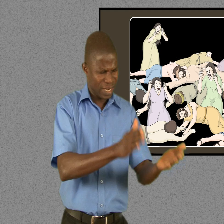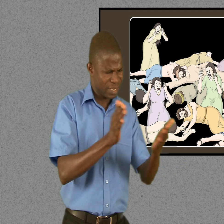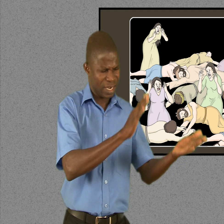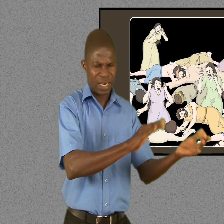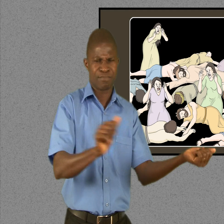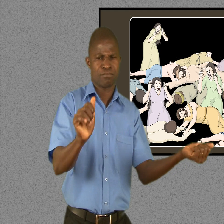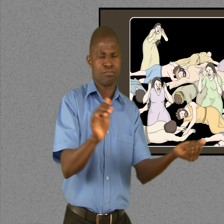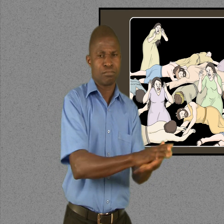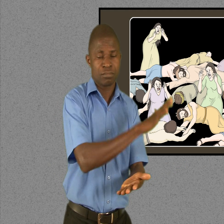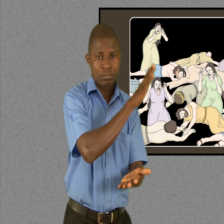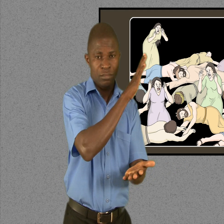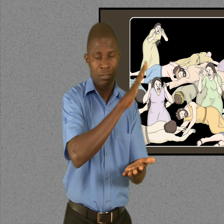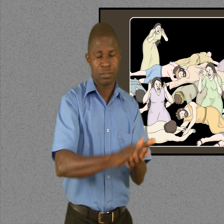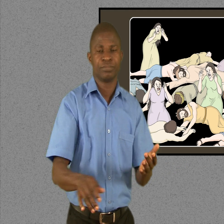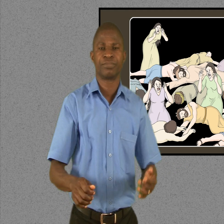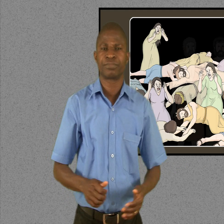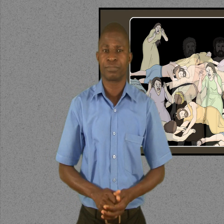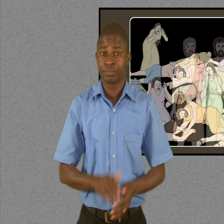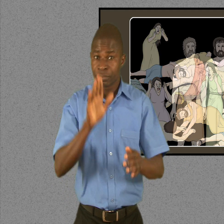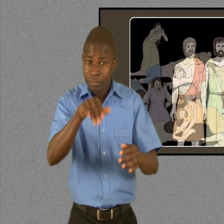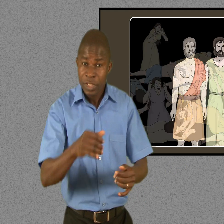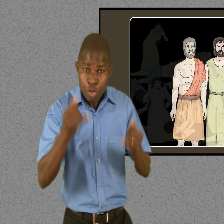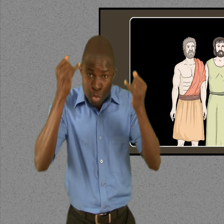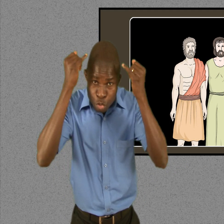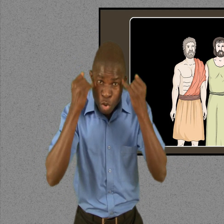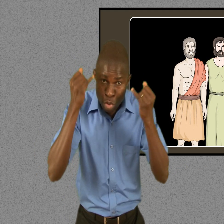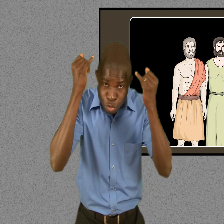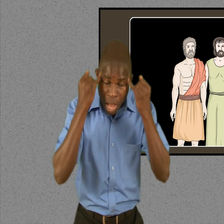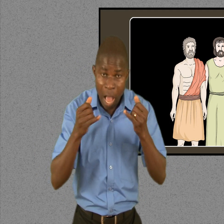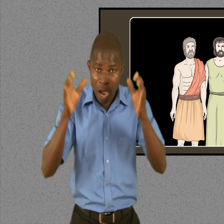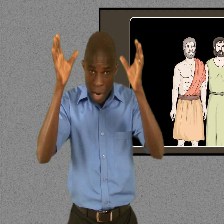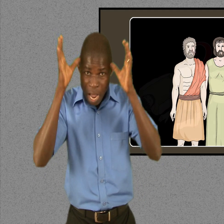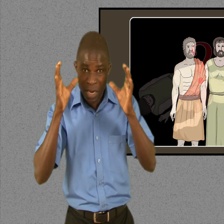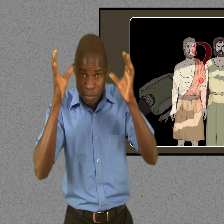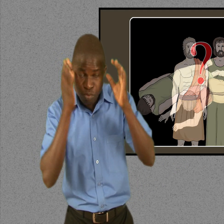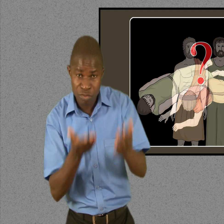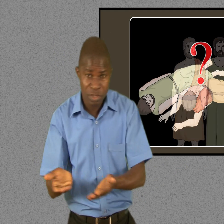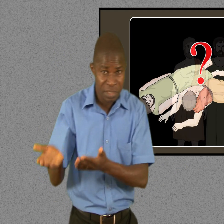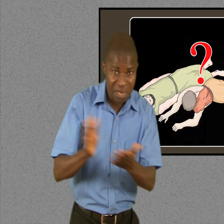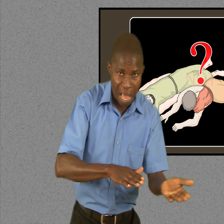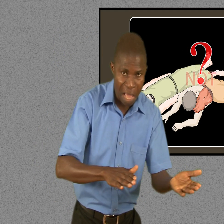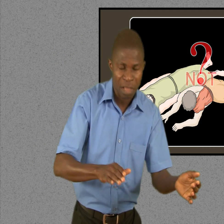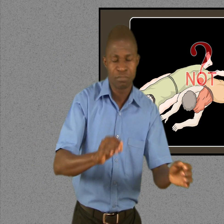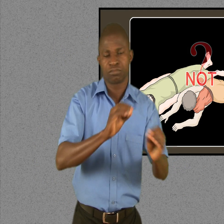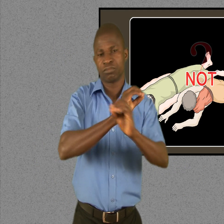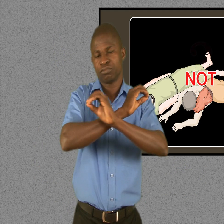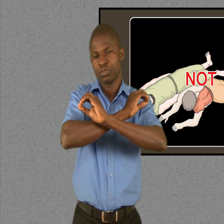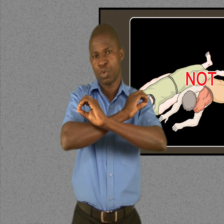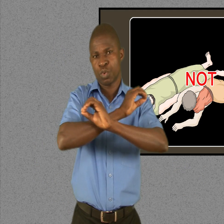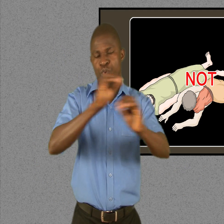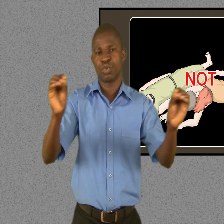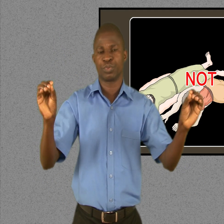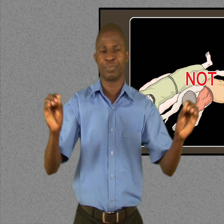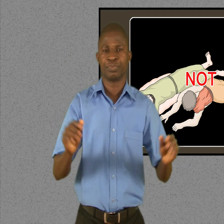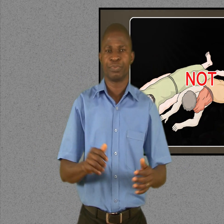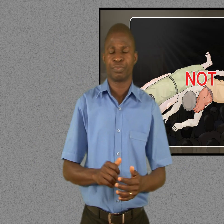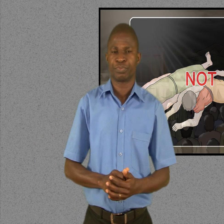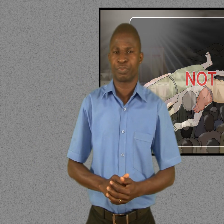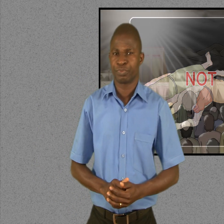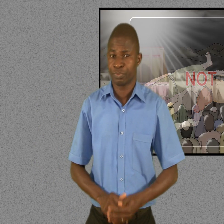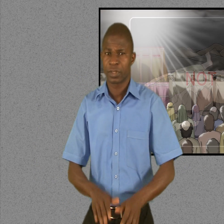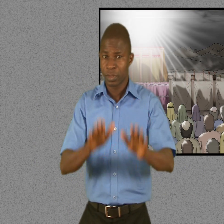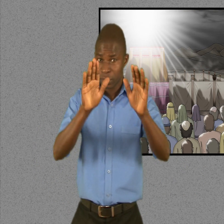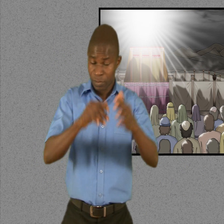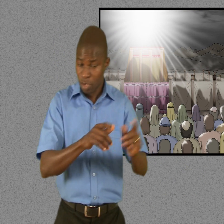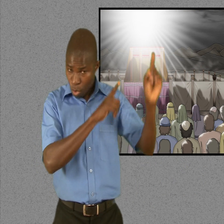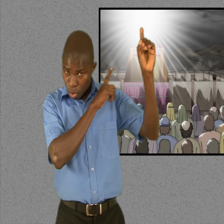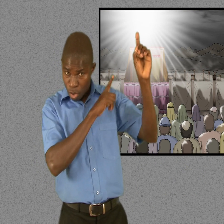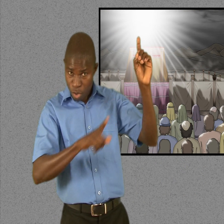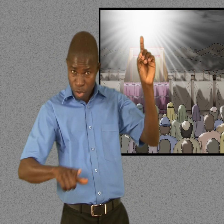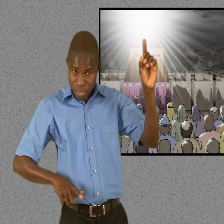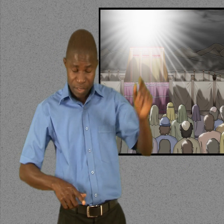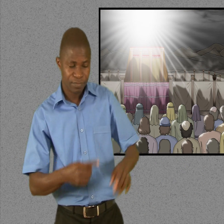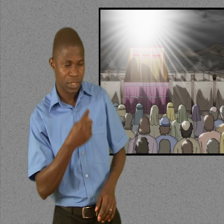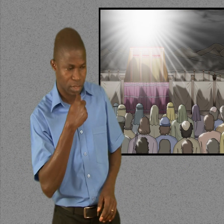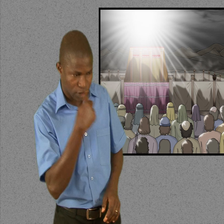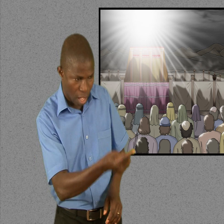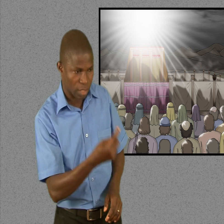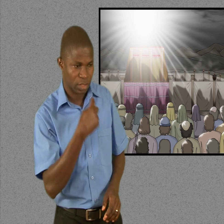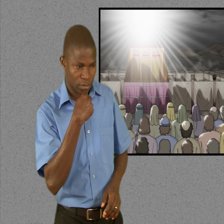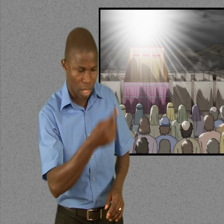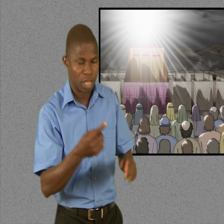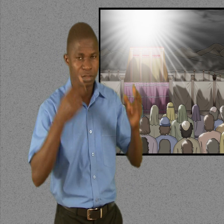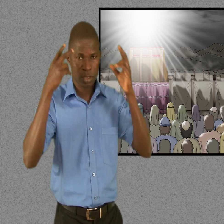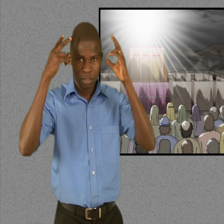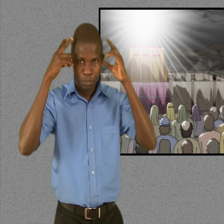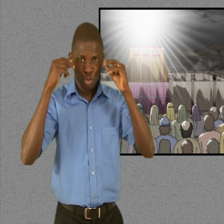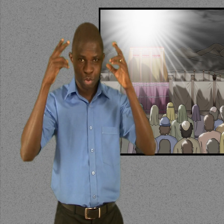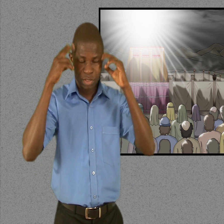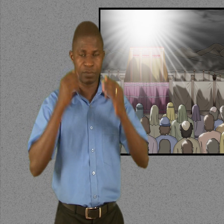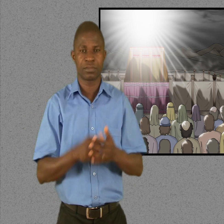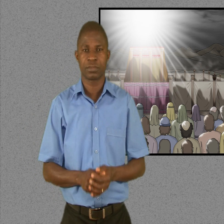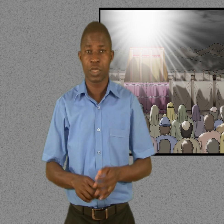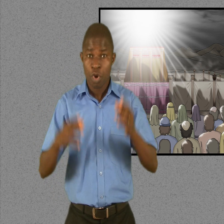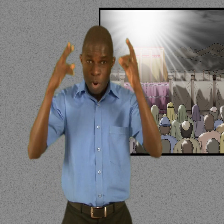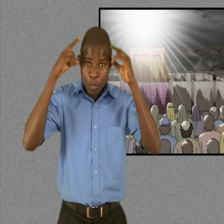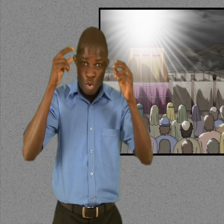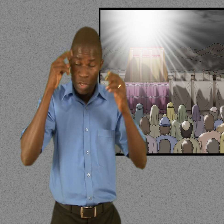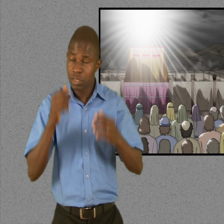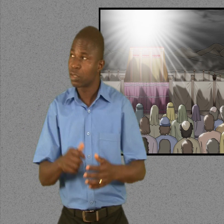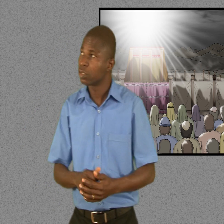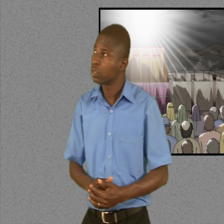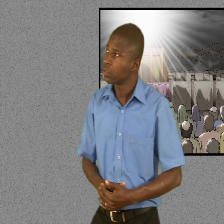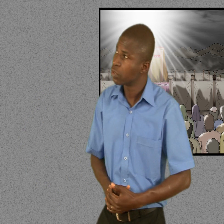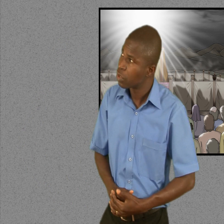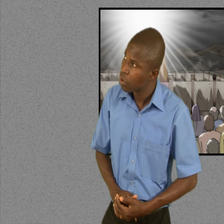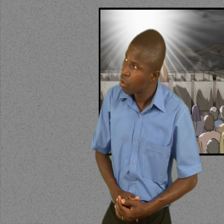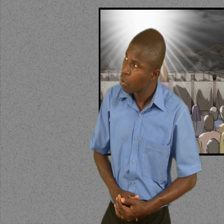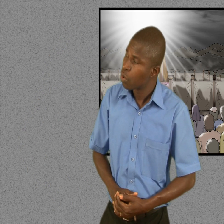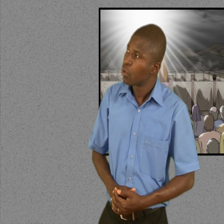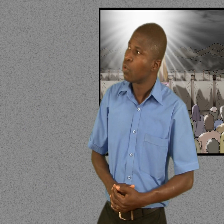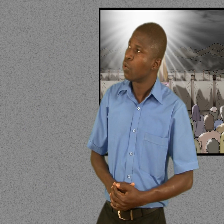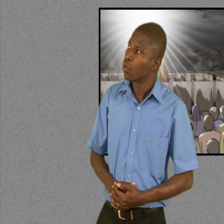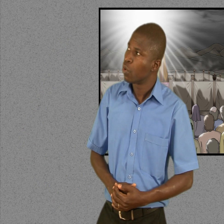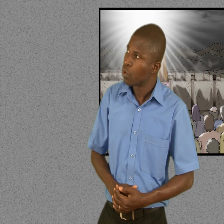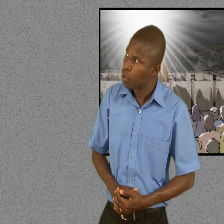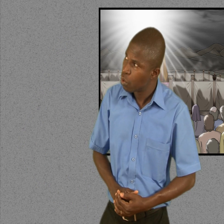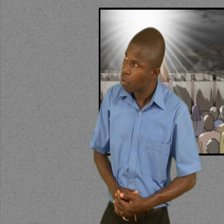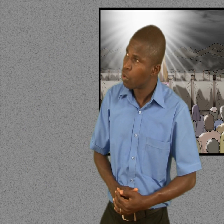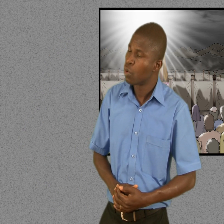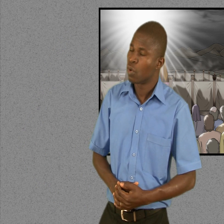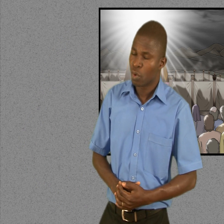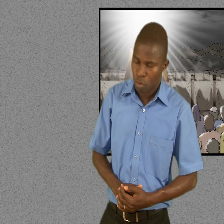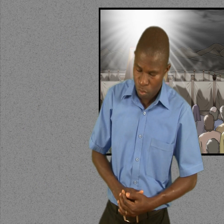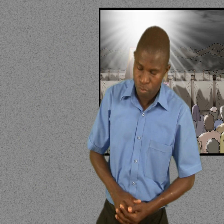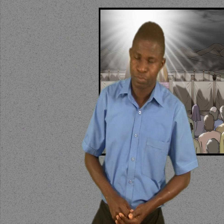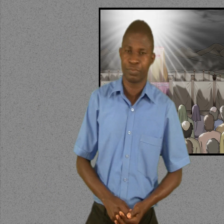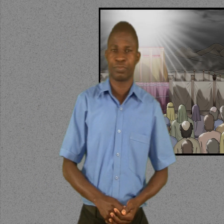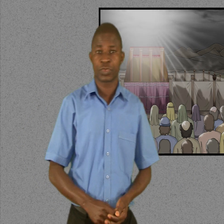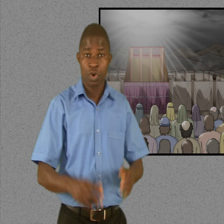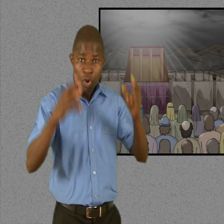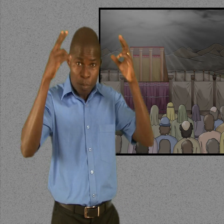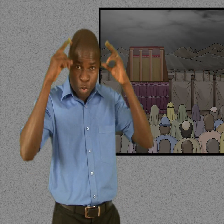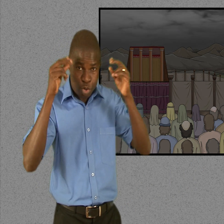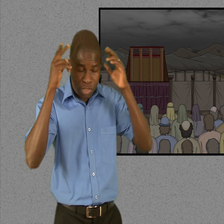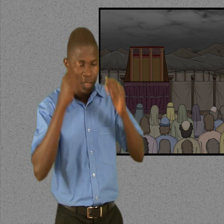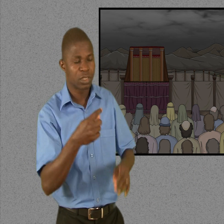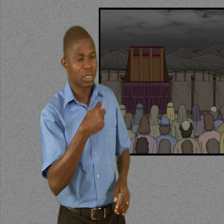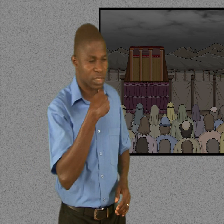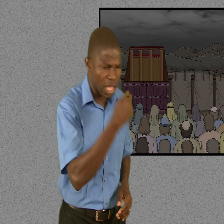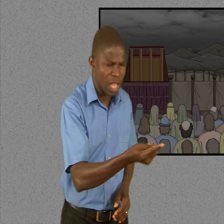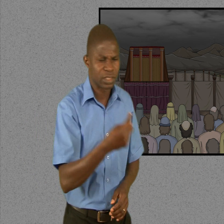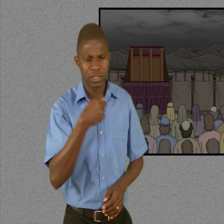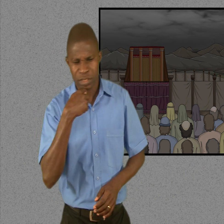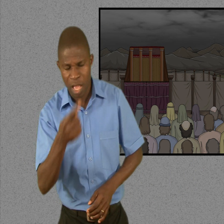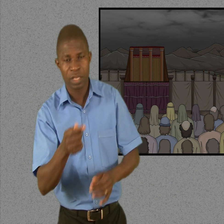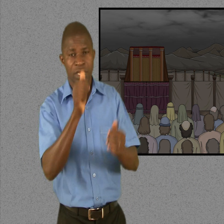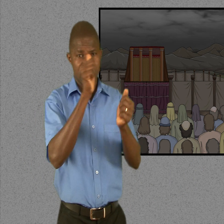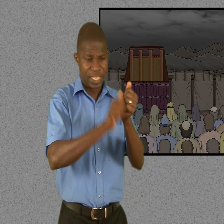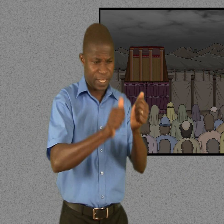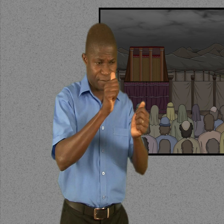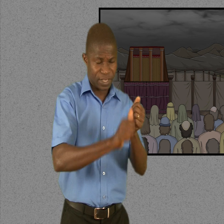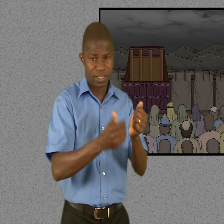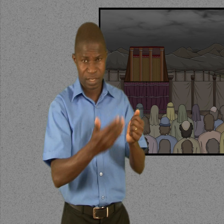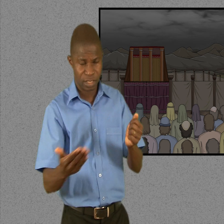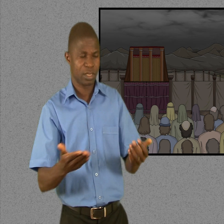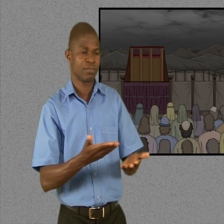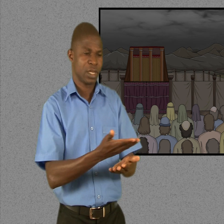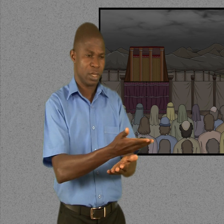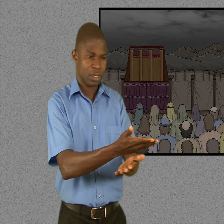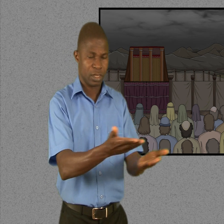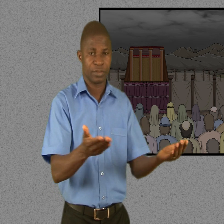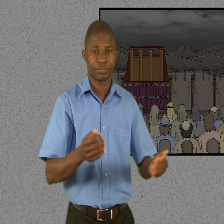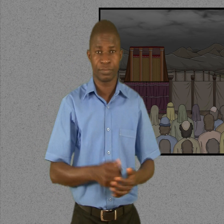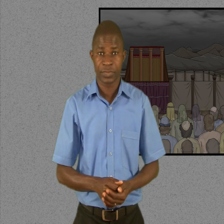Of those men who had gone to spy out the land, only Joshua son of Nun and Caleb son of Jephunneh remained alive.